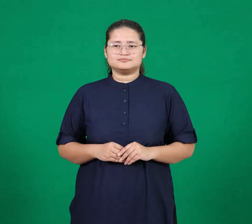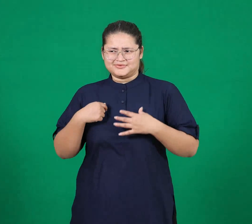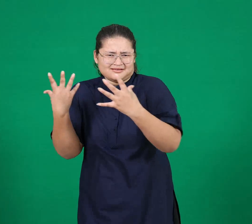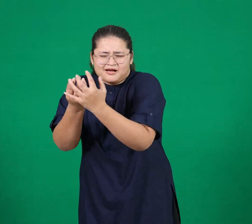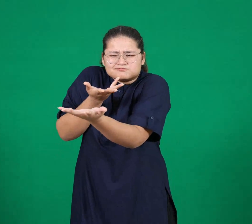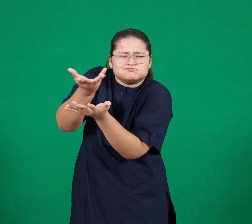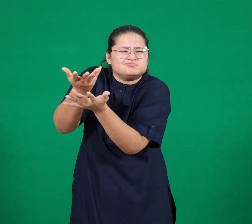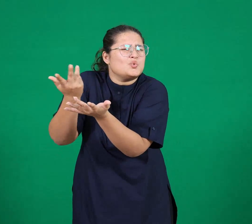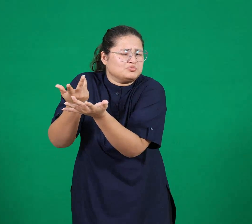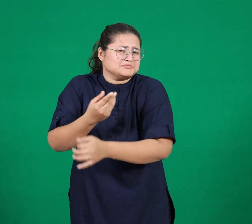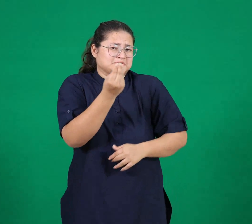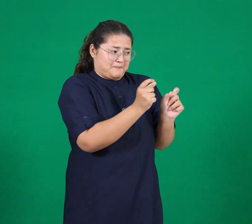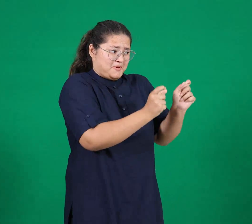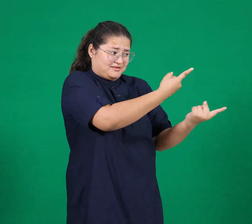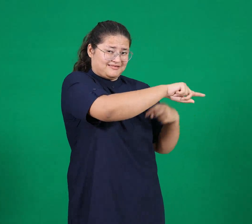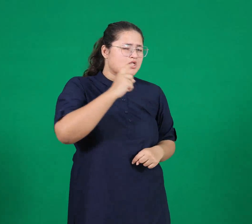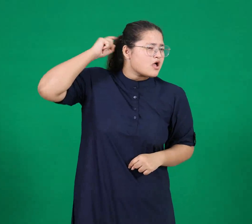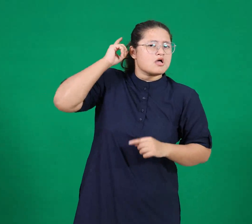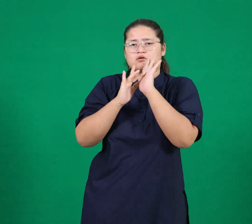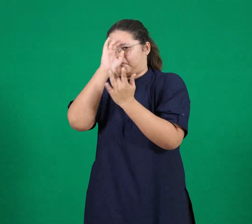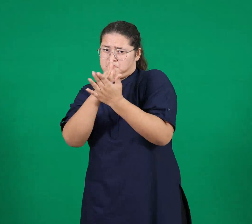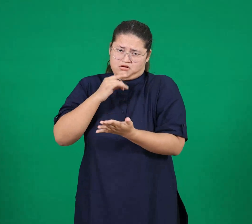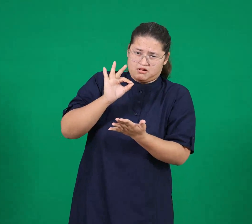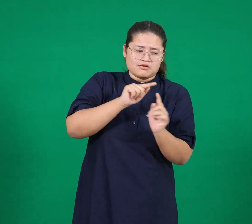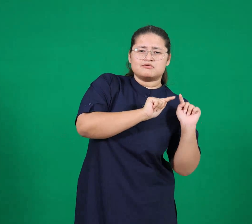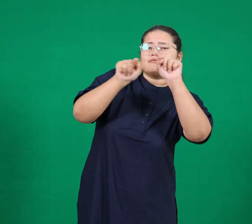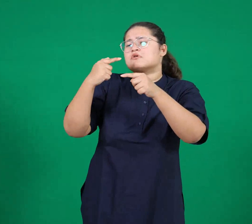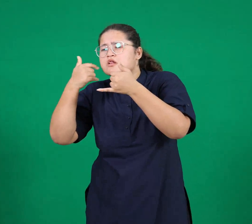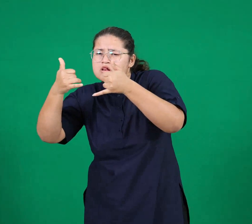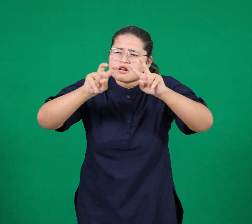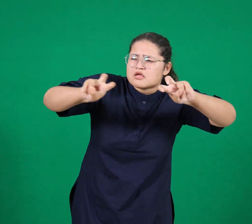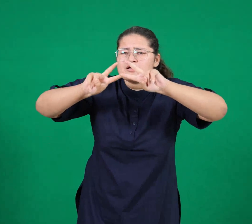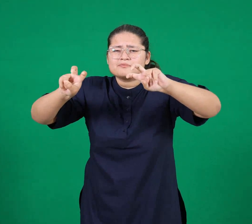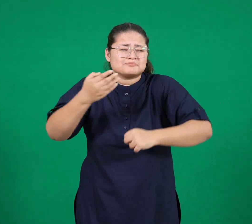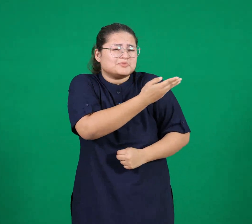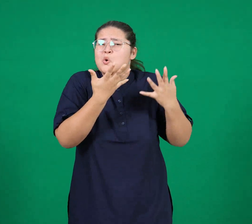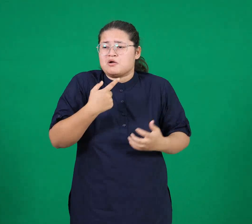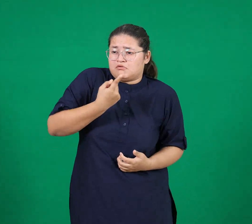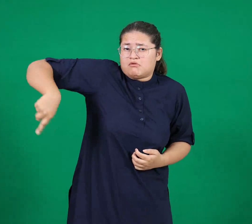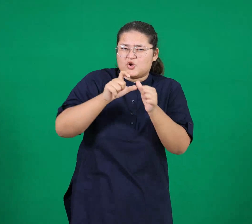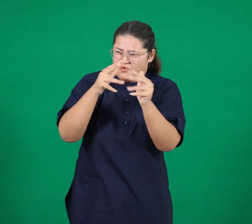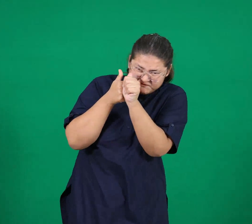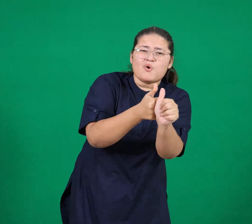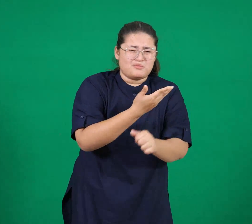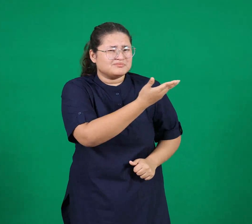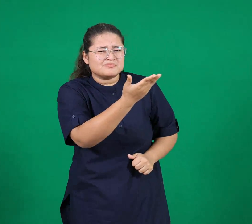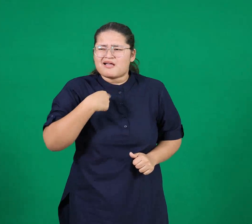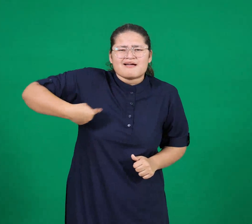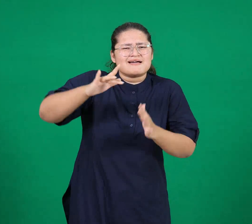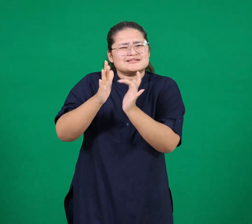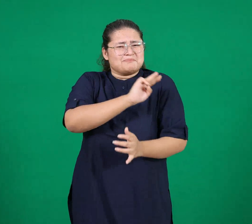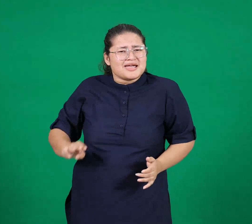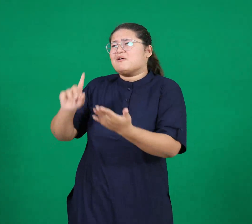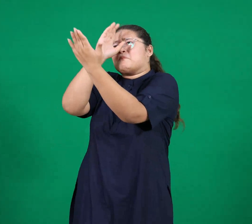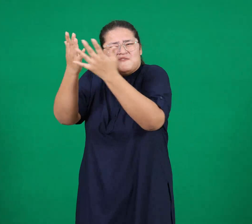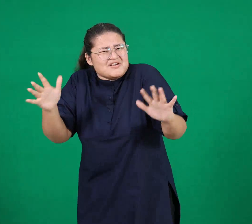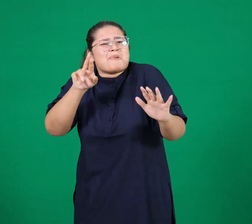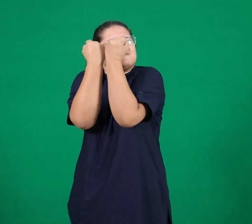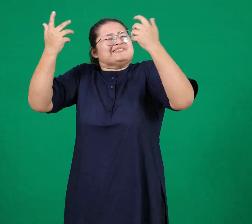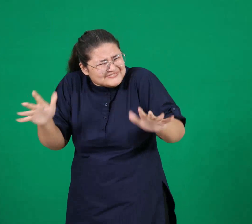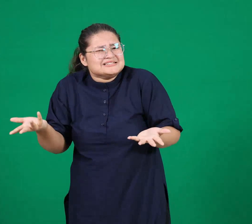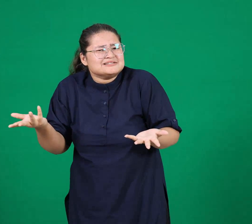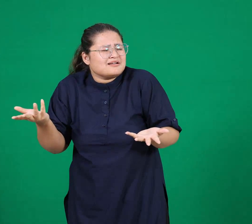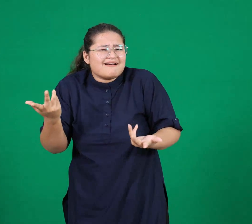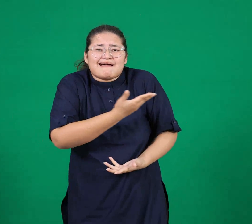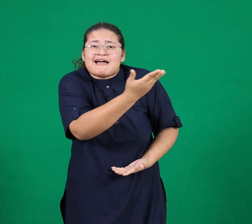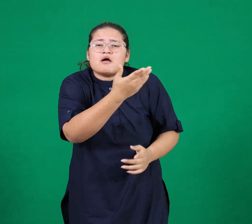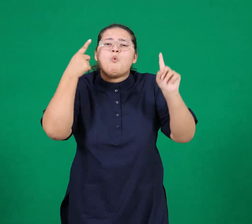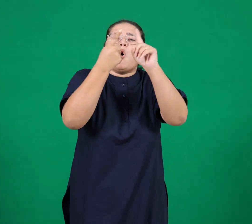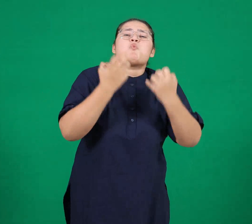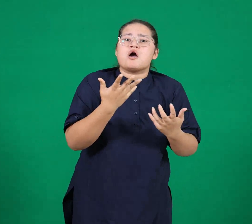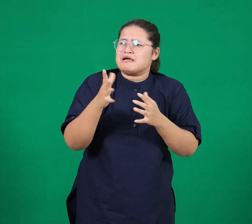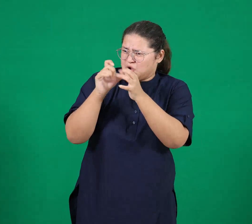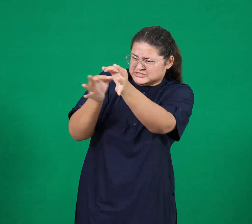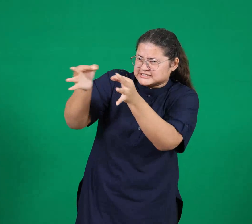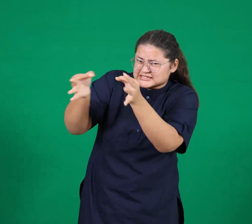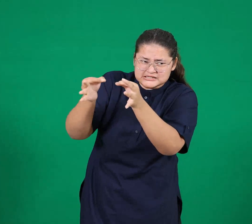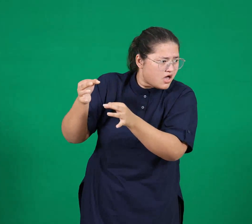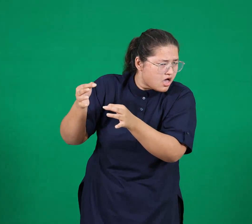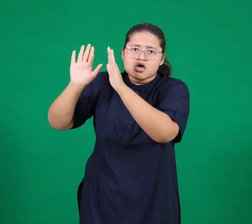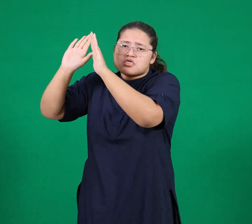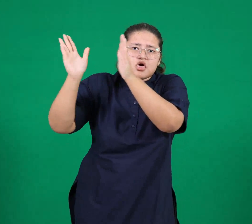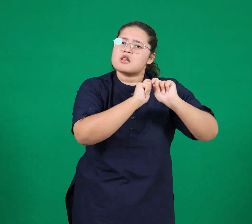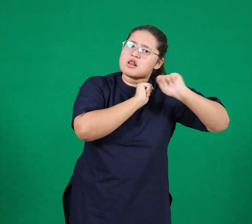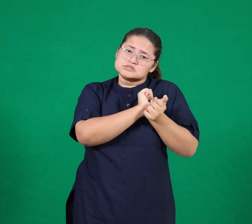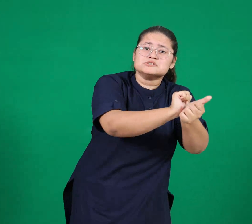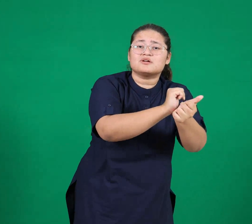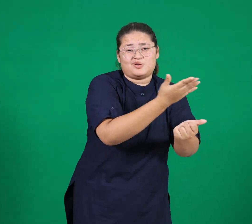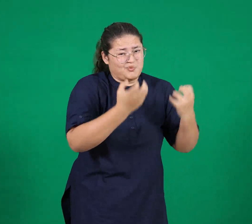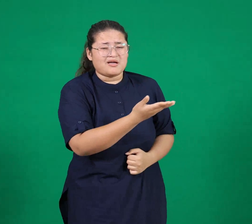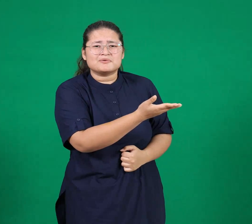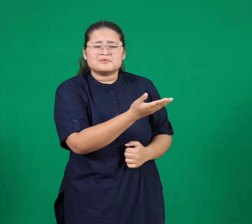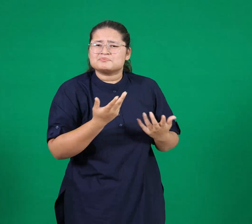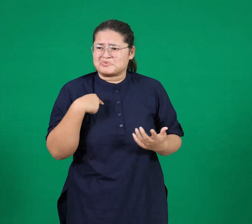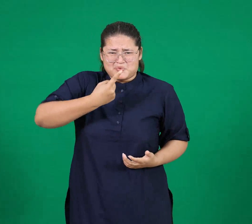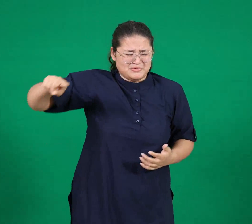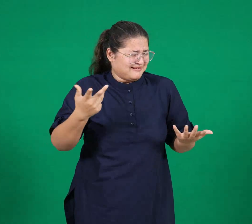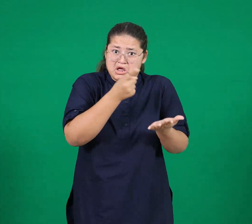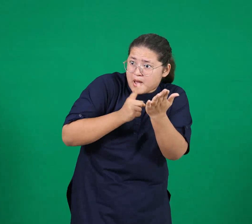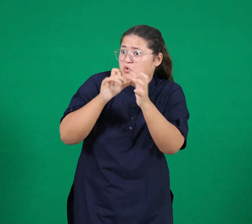This issue arose because some false brothers had come in under false pretenses to spy on our freedom in Christ Jesus, in order to enslave us.